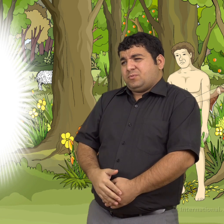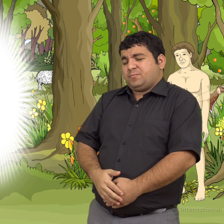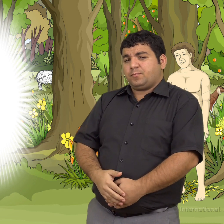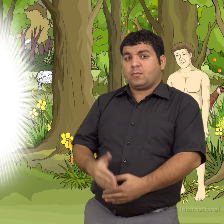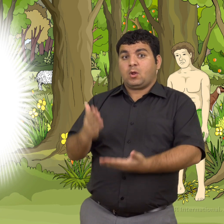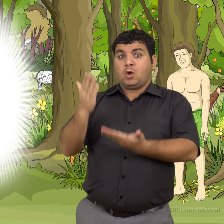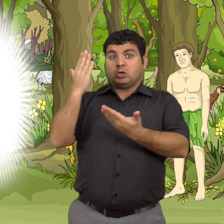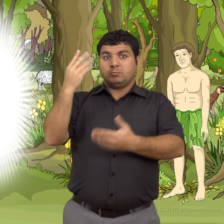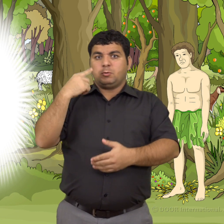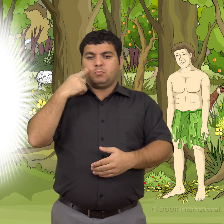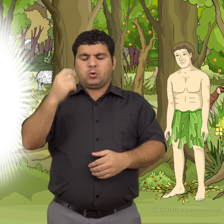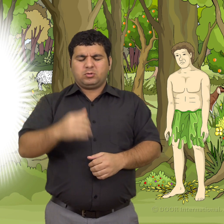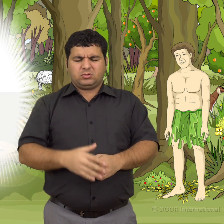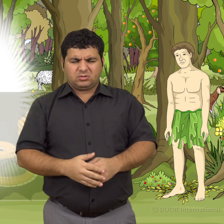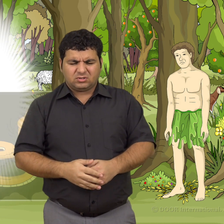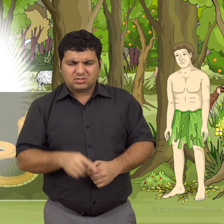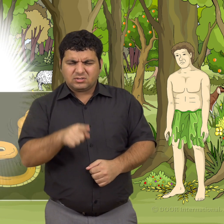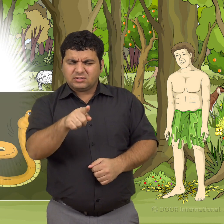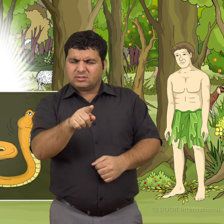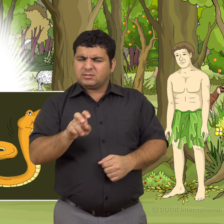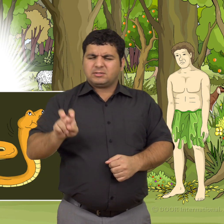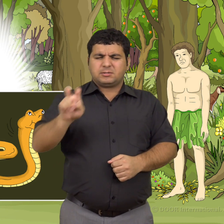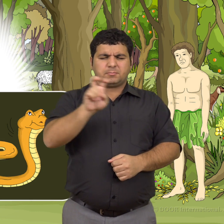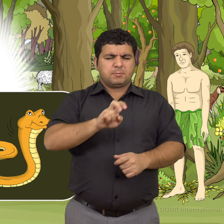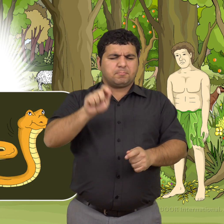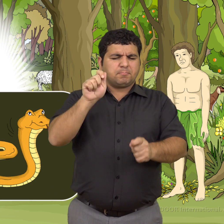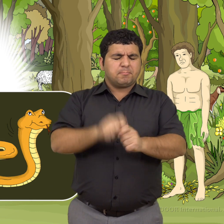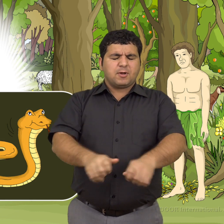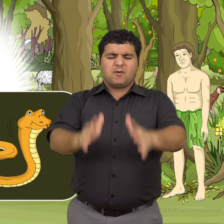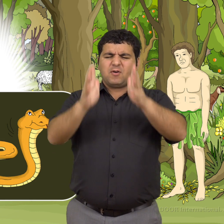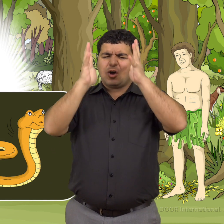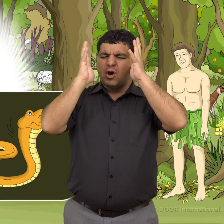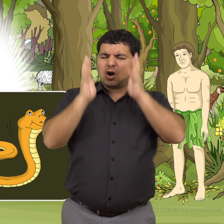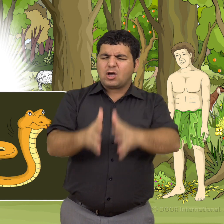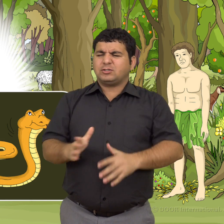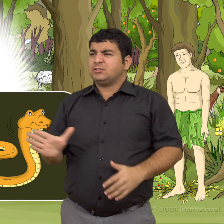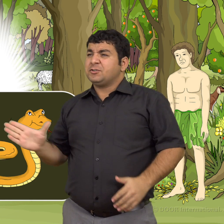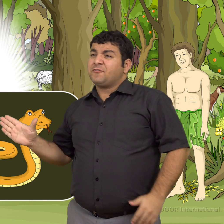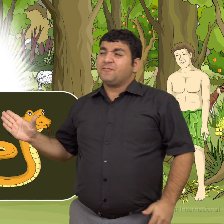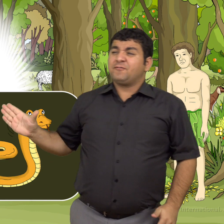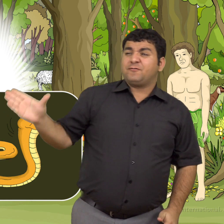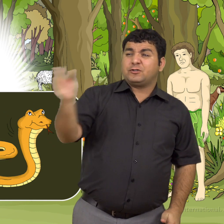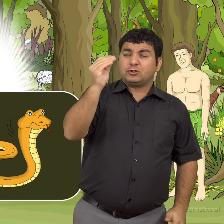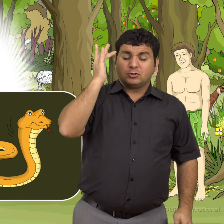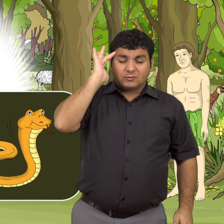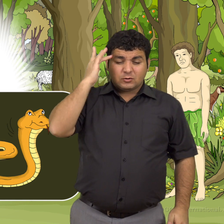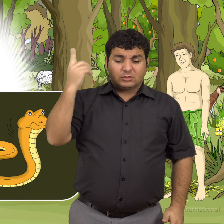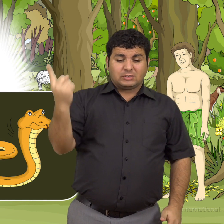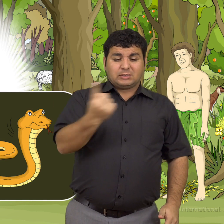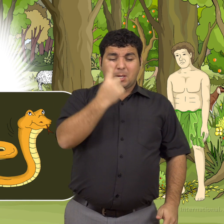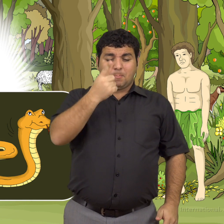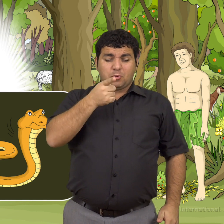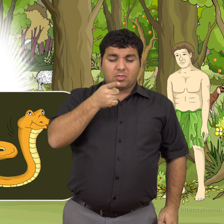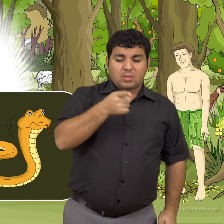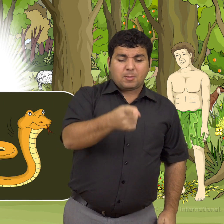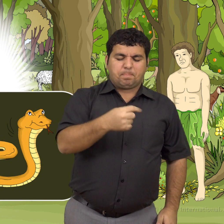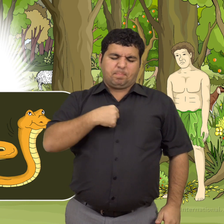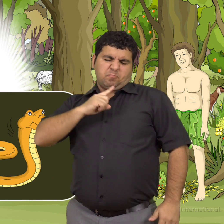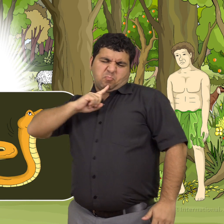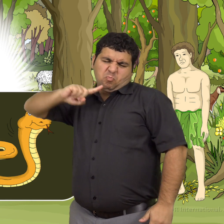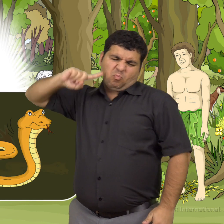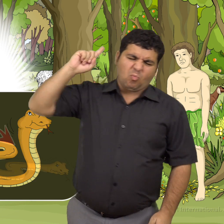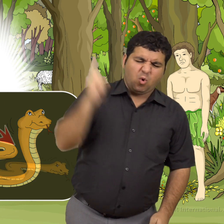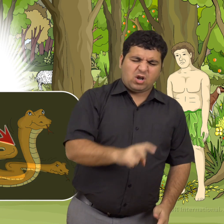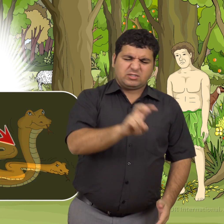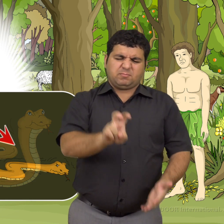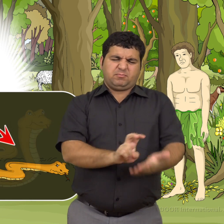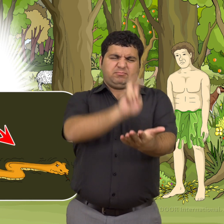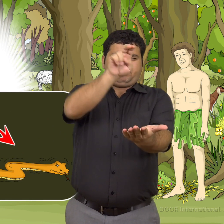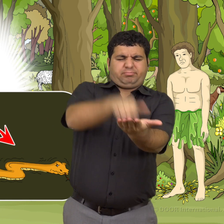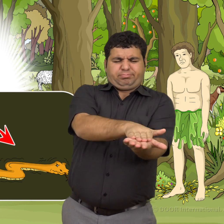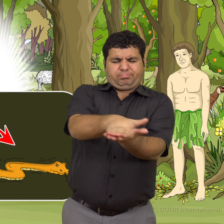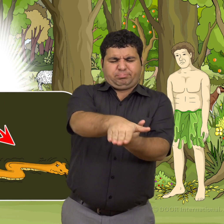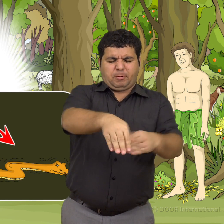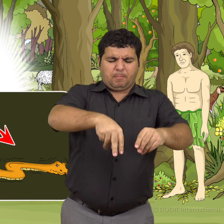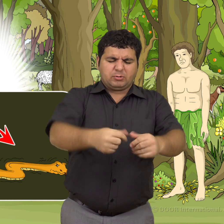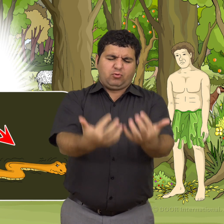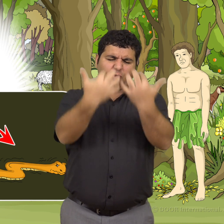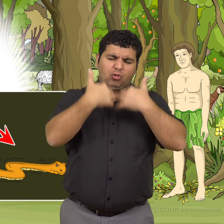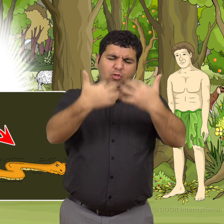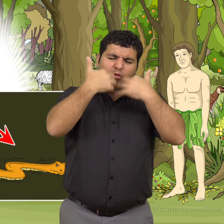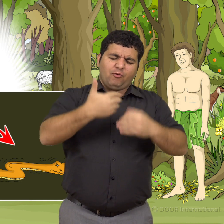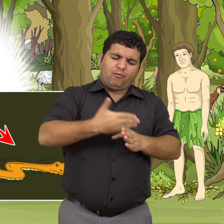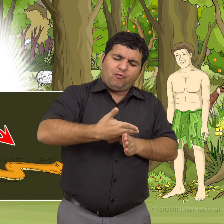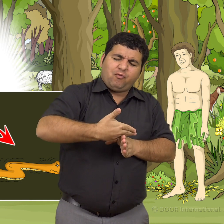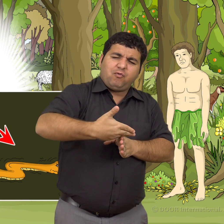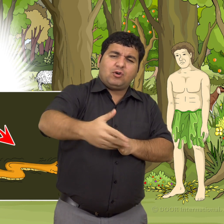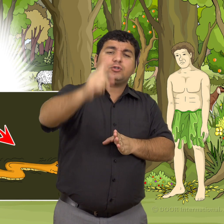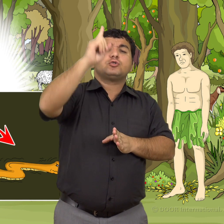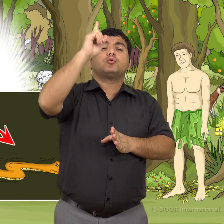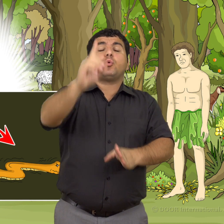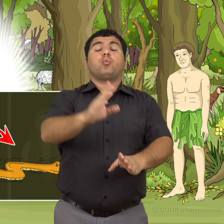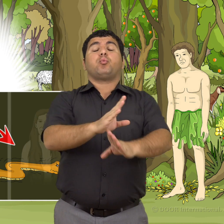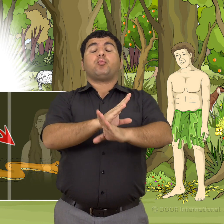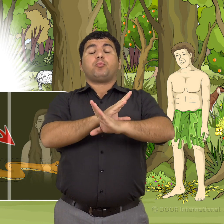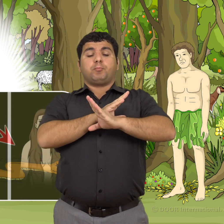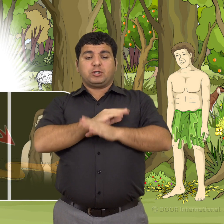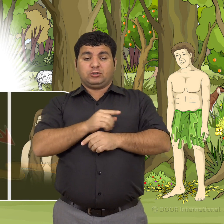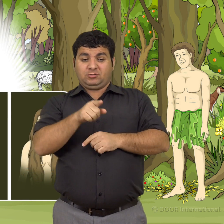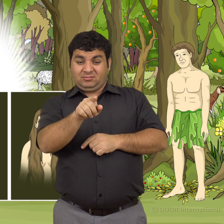So the LORD God said to the serpent: “Because you have done this, cursed are you above all livestock and every beast of the field! On your belly will you go, and dust you will eat, all the days of your life.